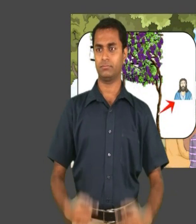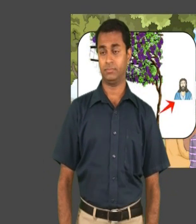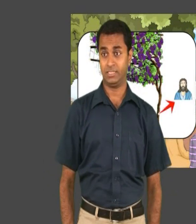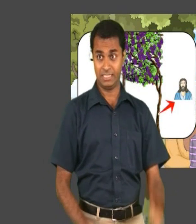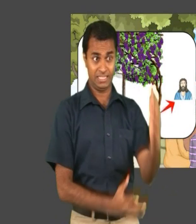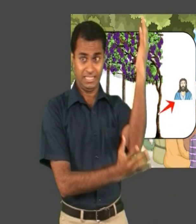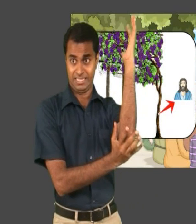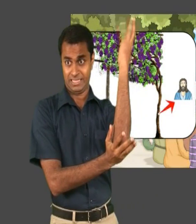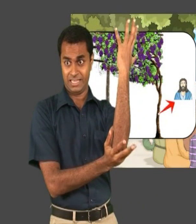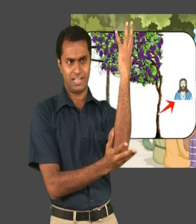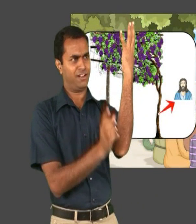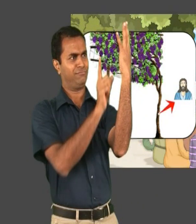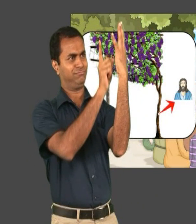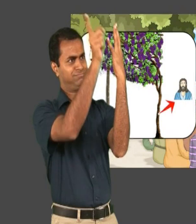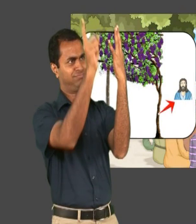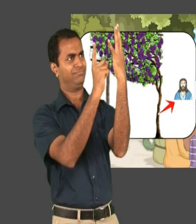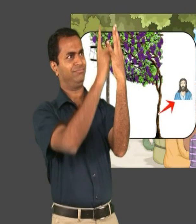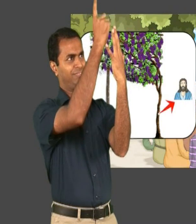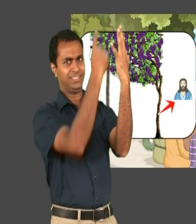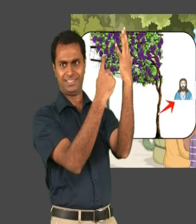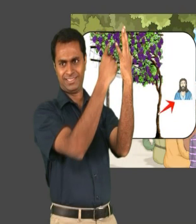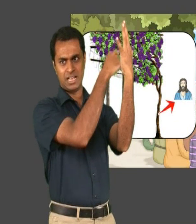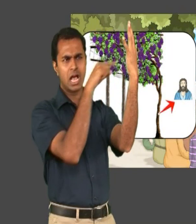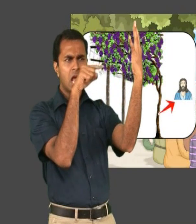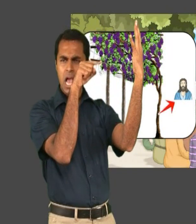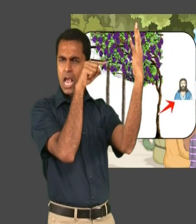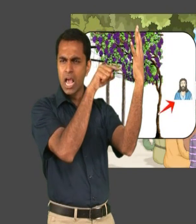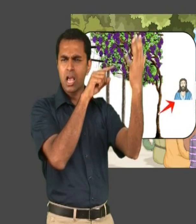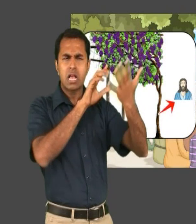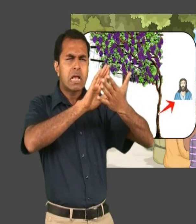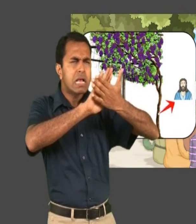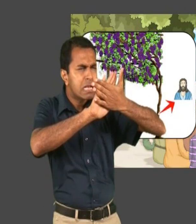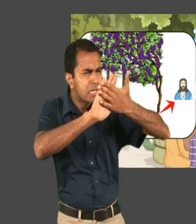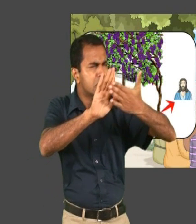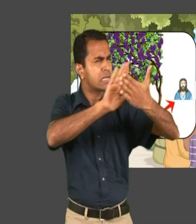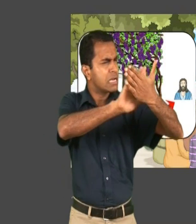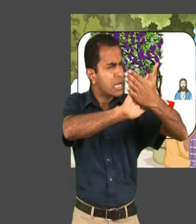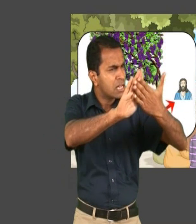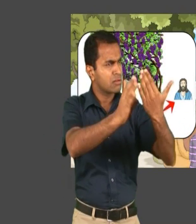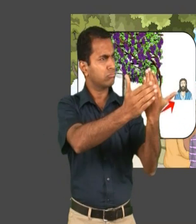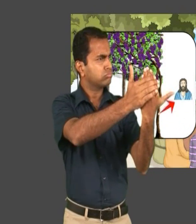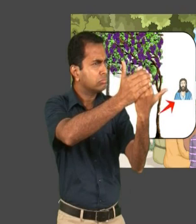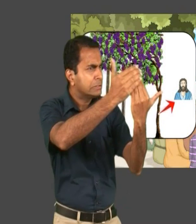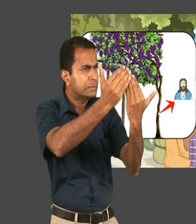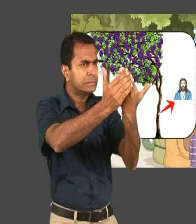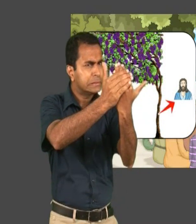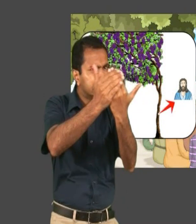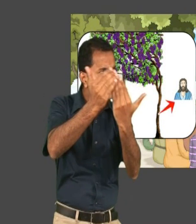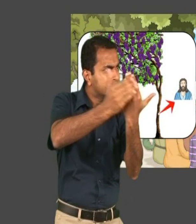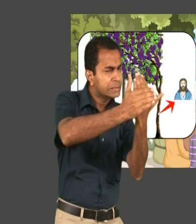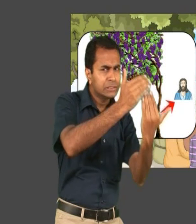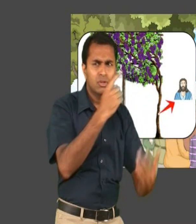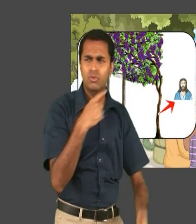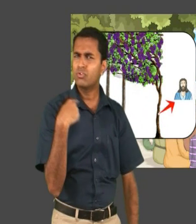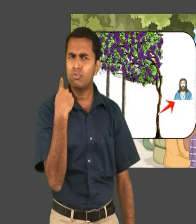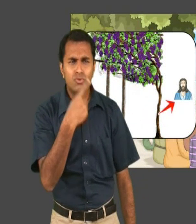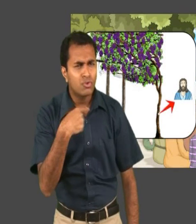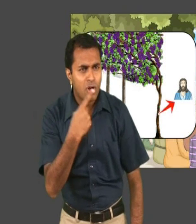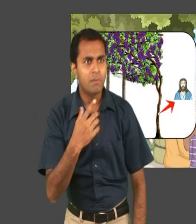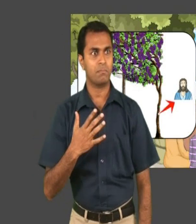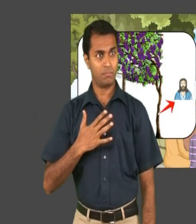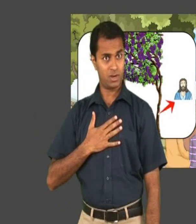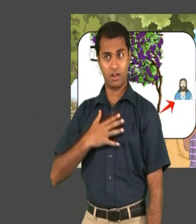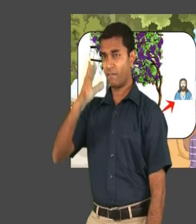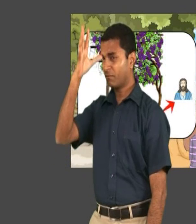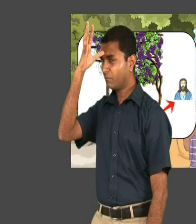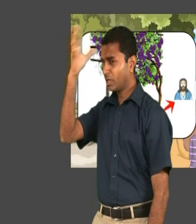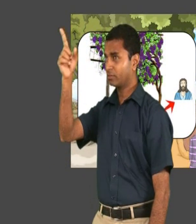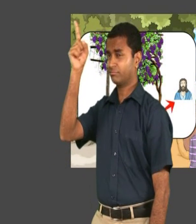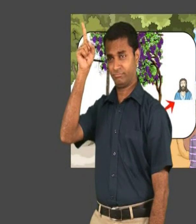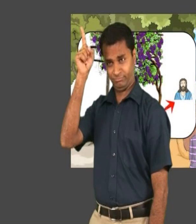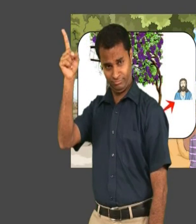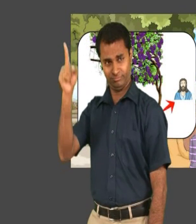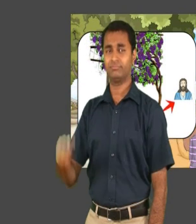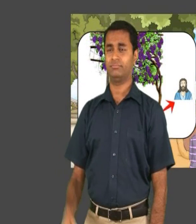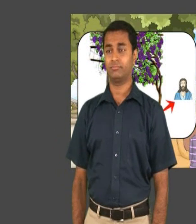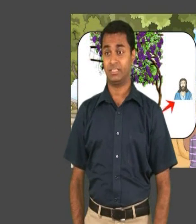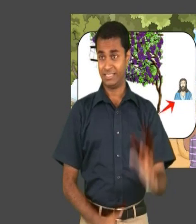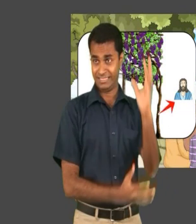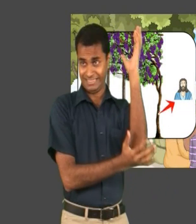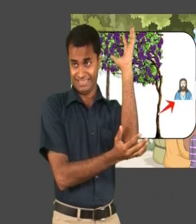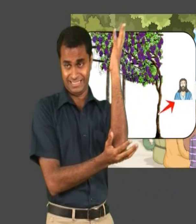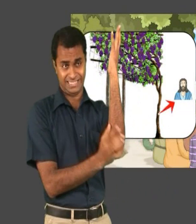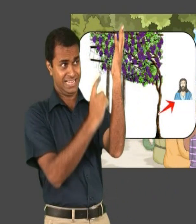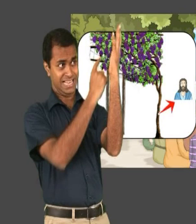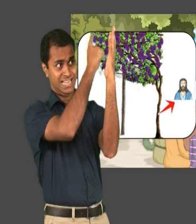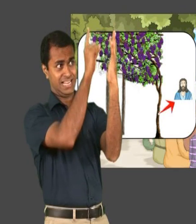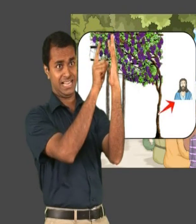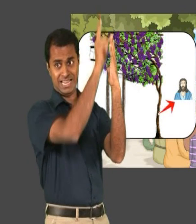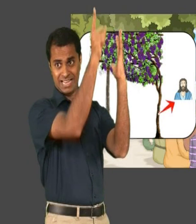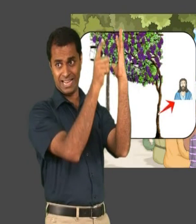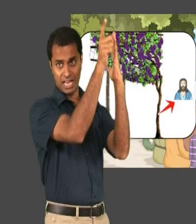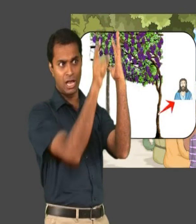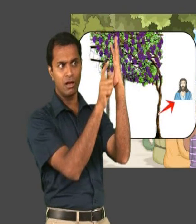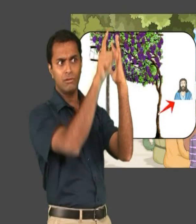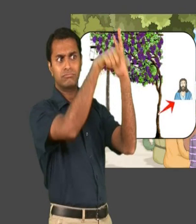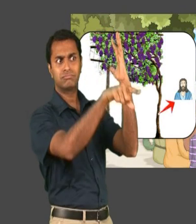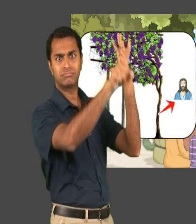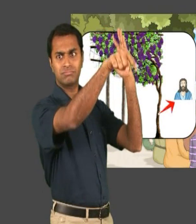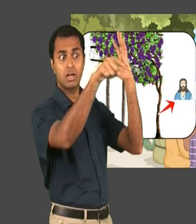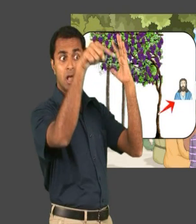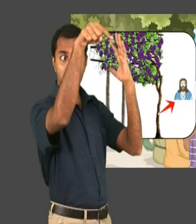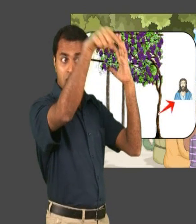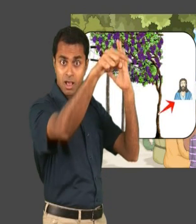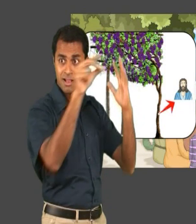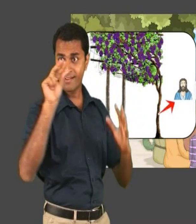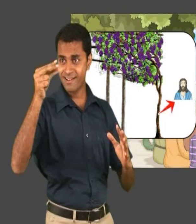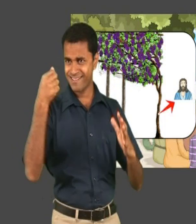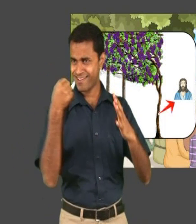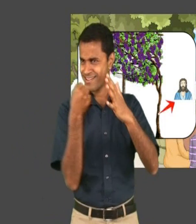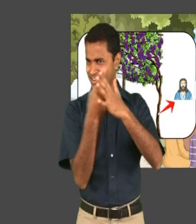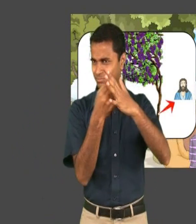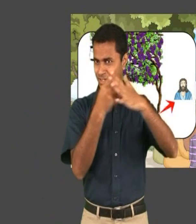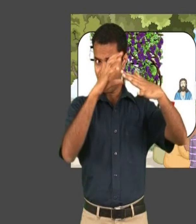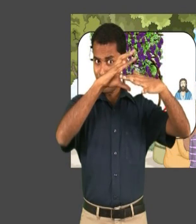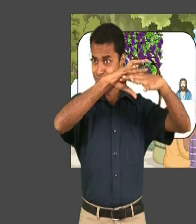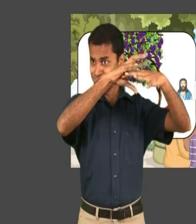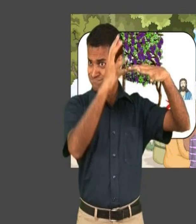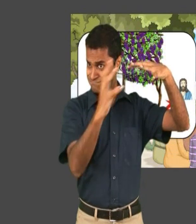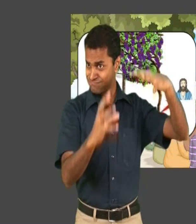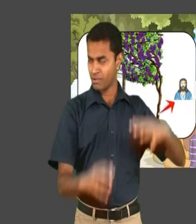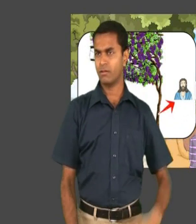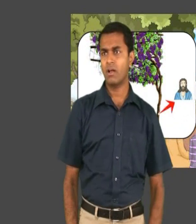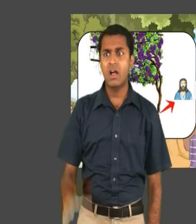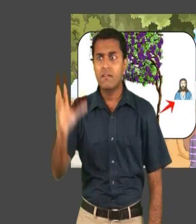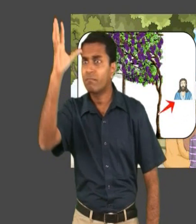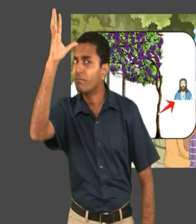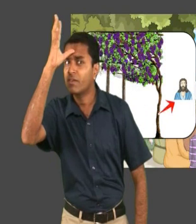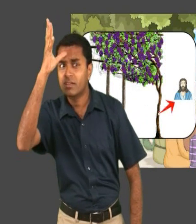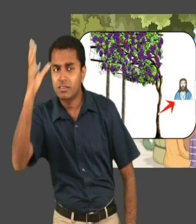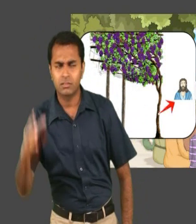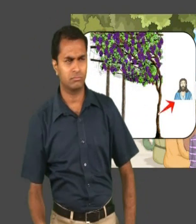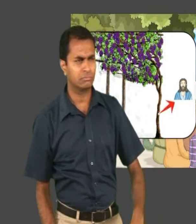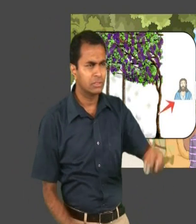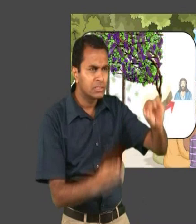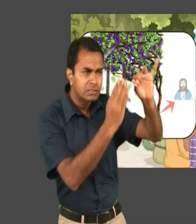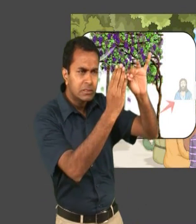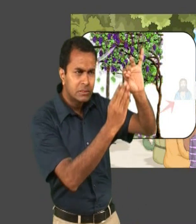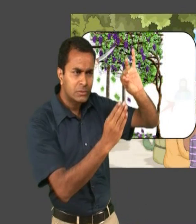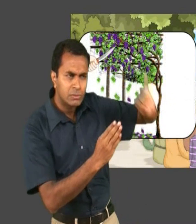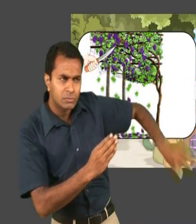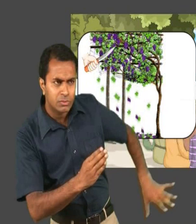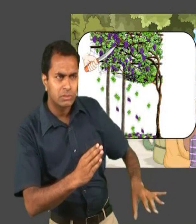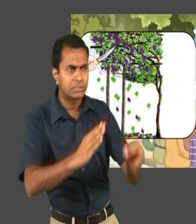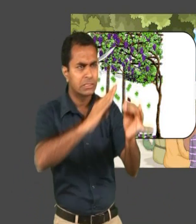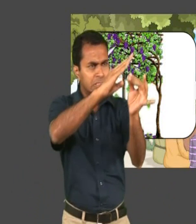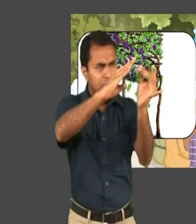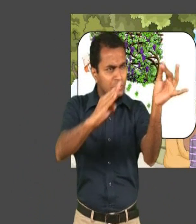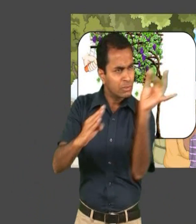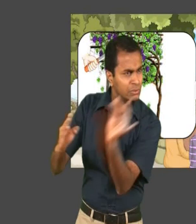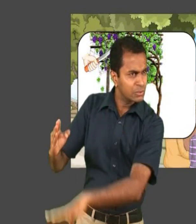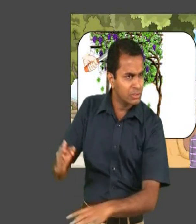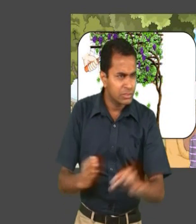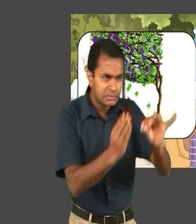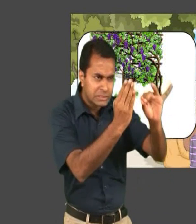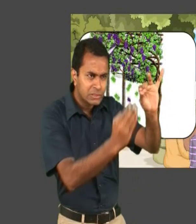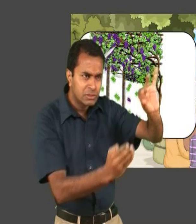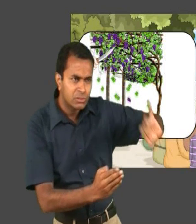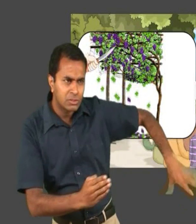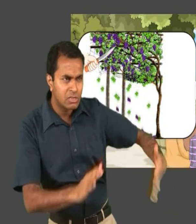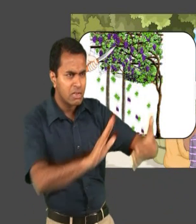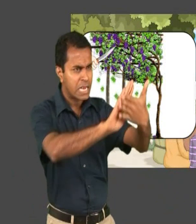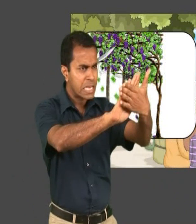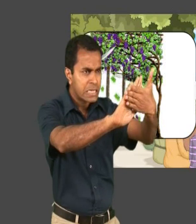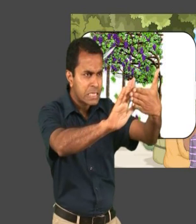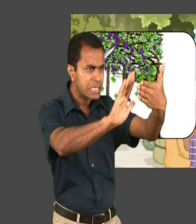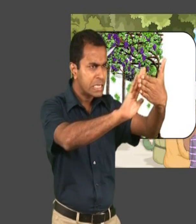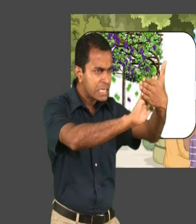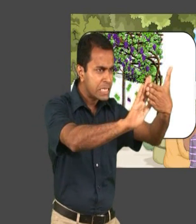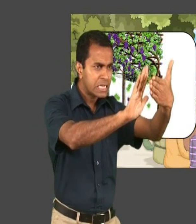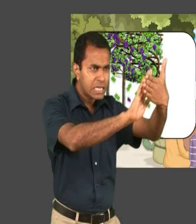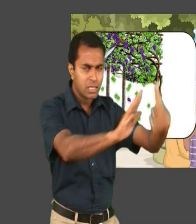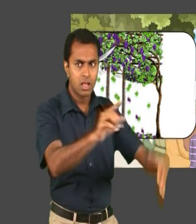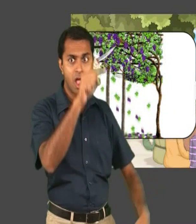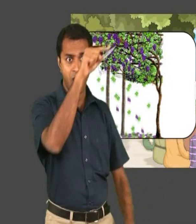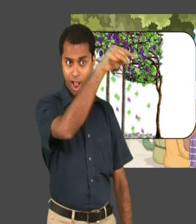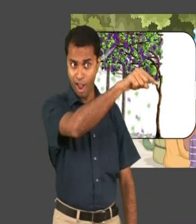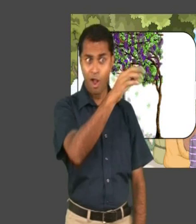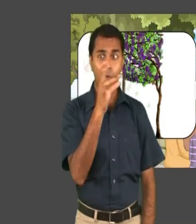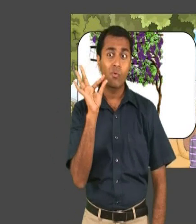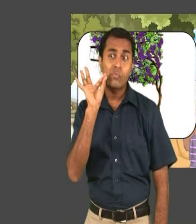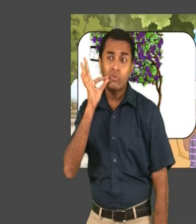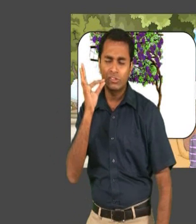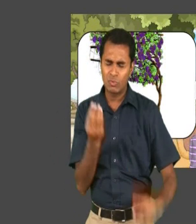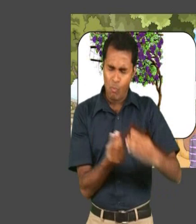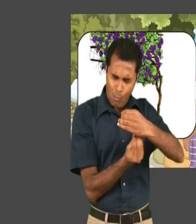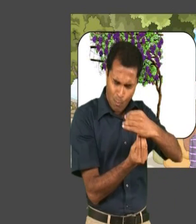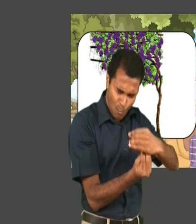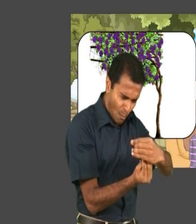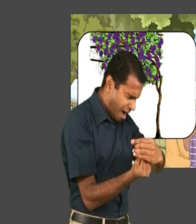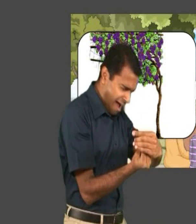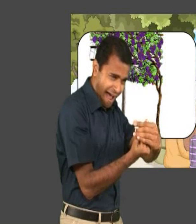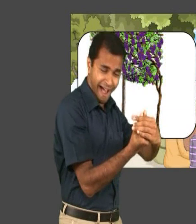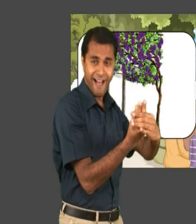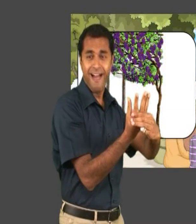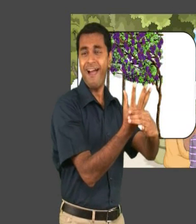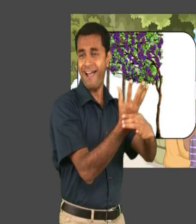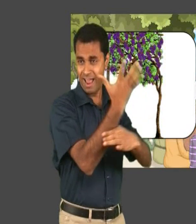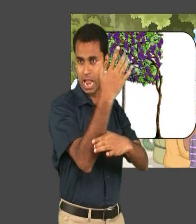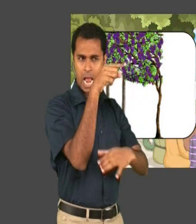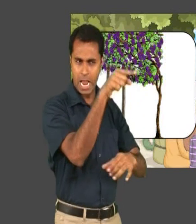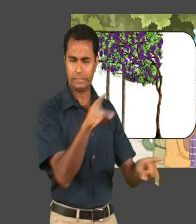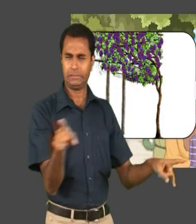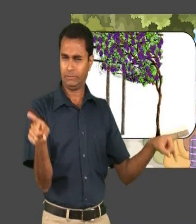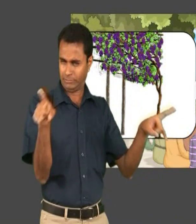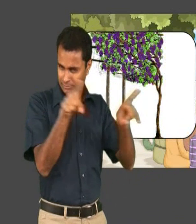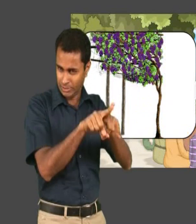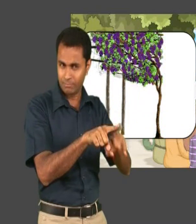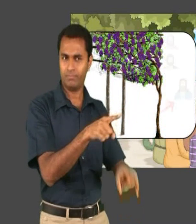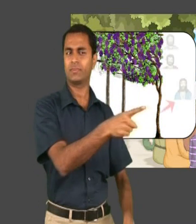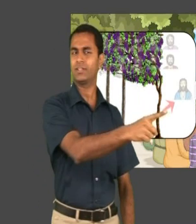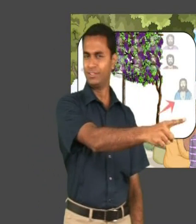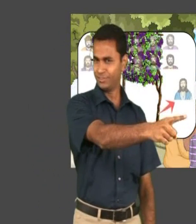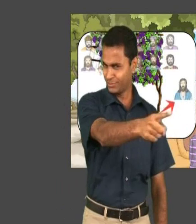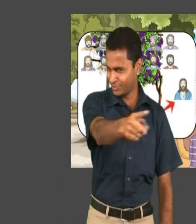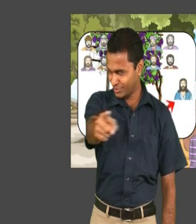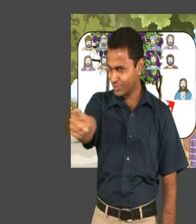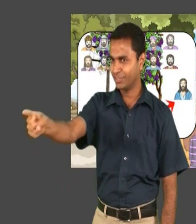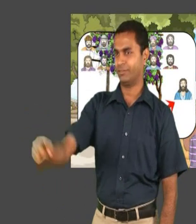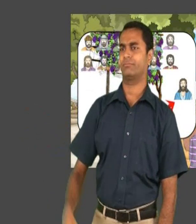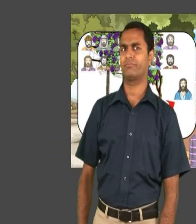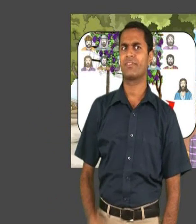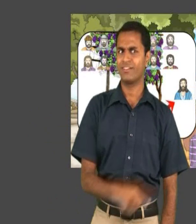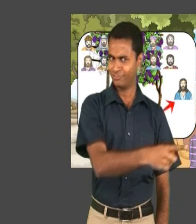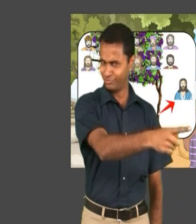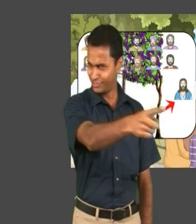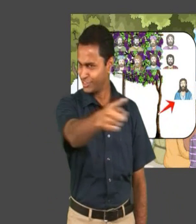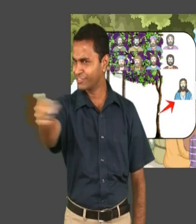He cuts off every branch in Me that bears no fruit, and every branch that does bear fruit, He prunes to make it even more fruitful.